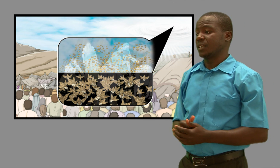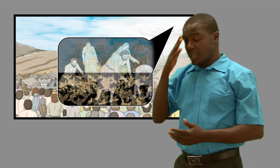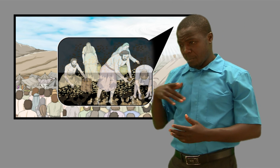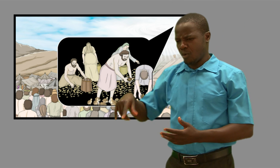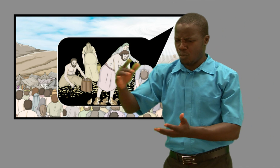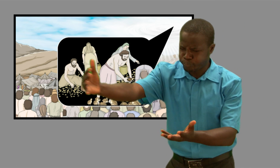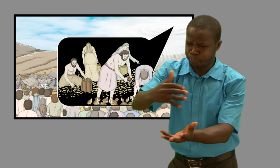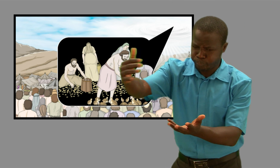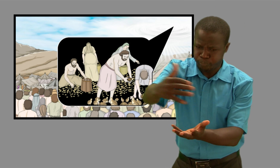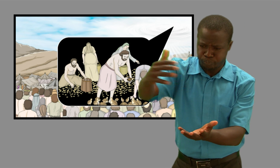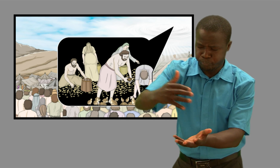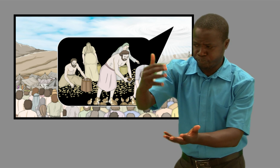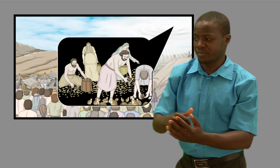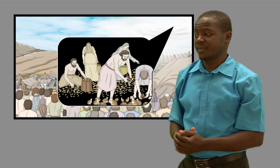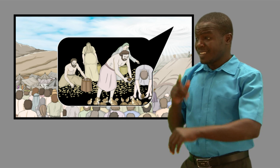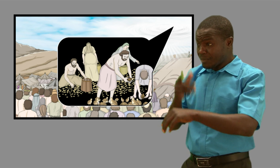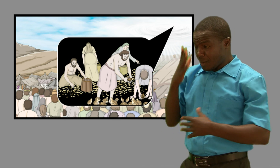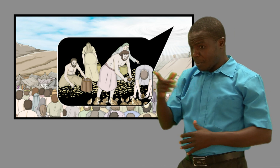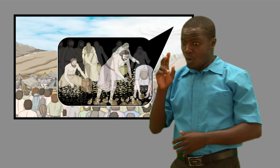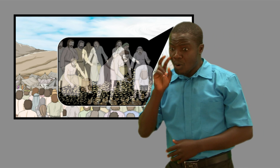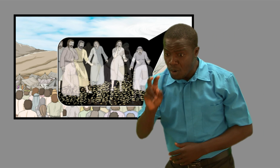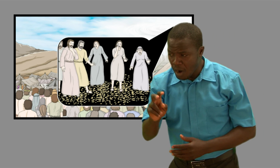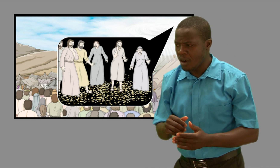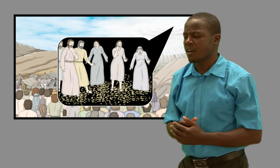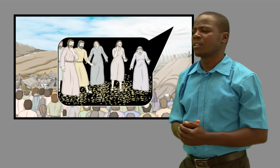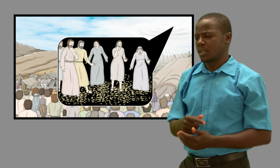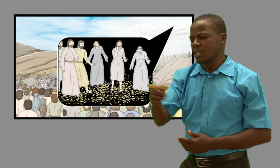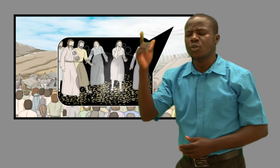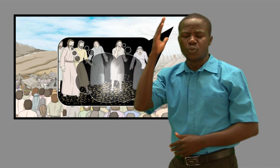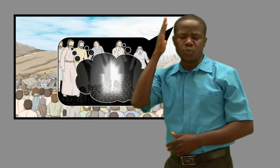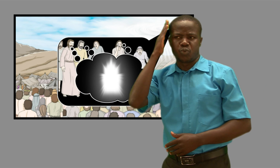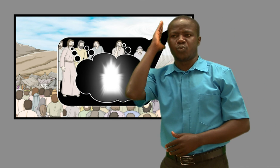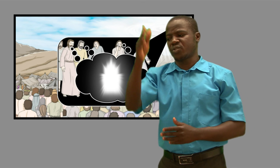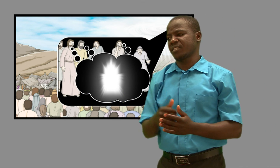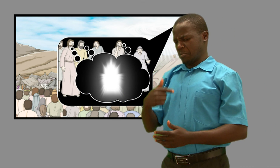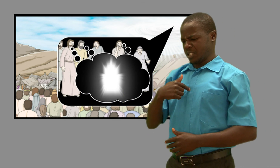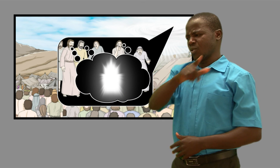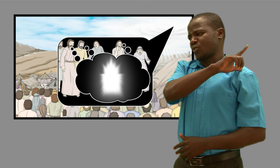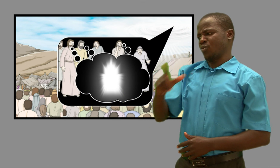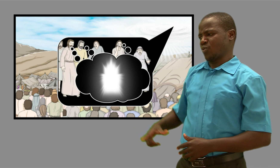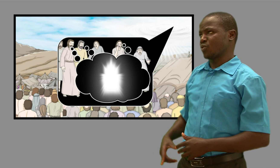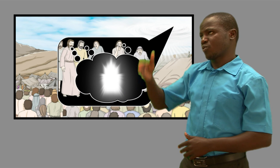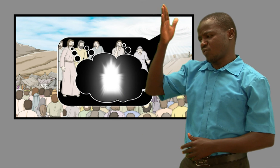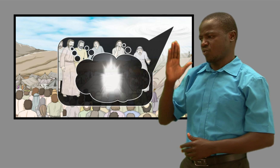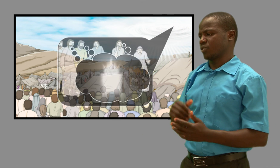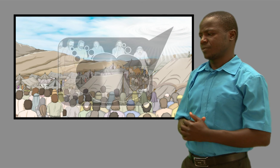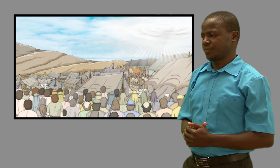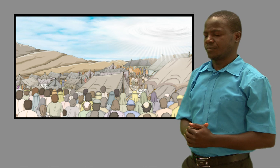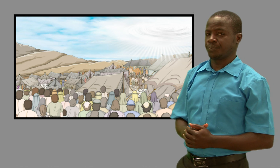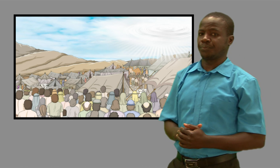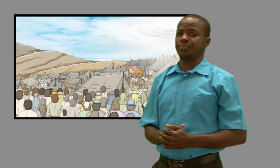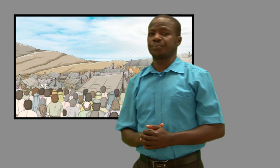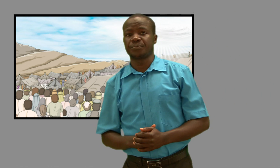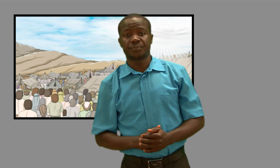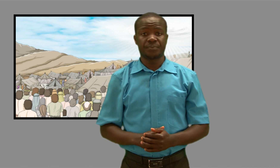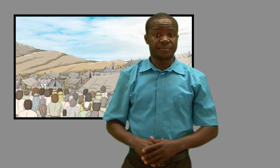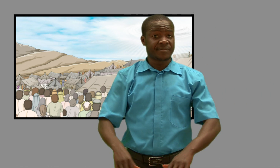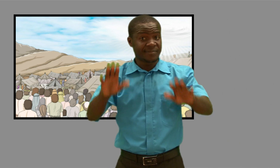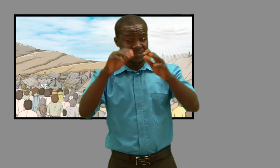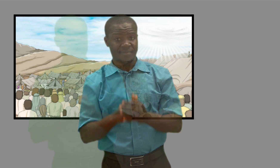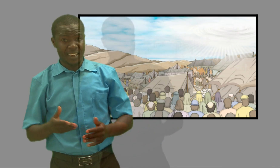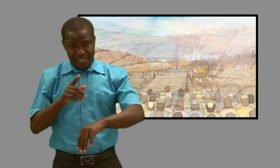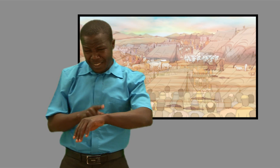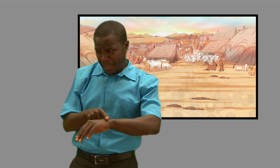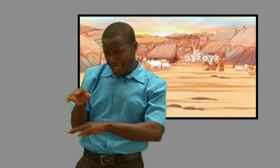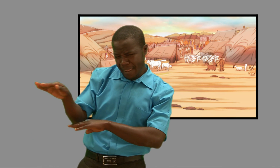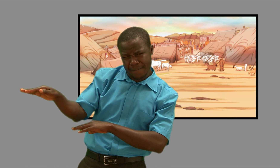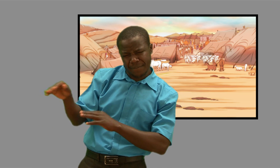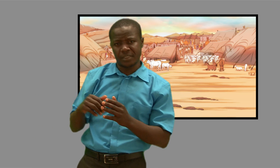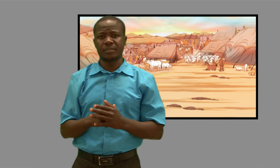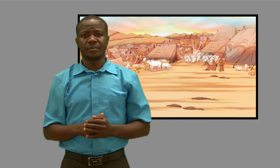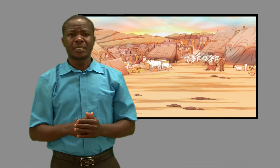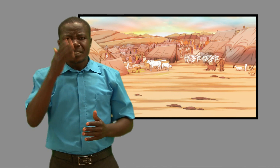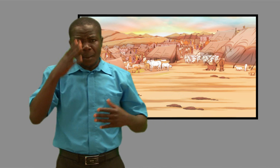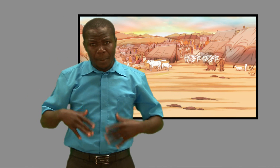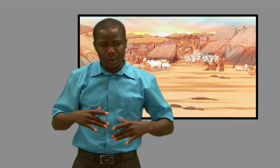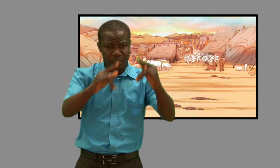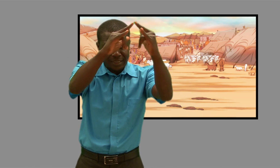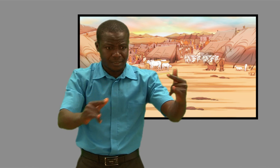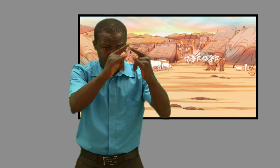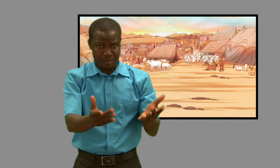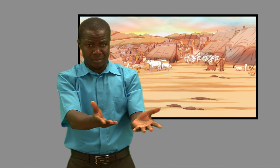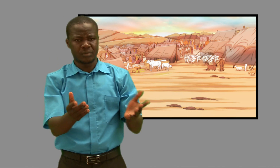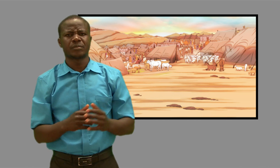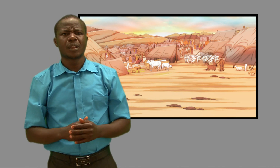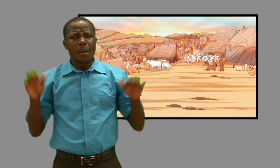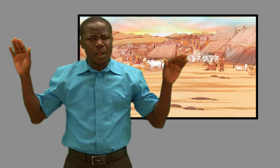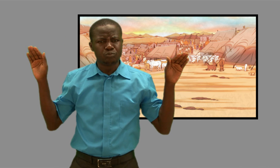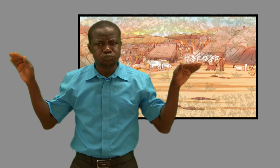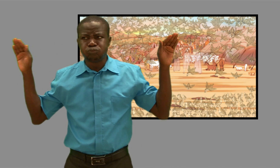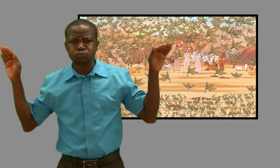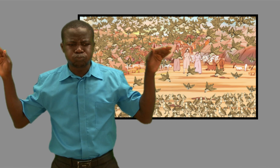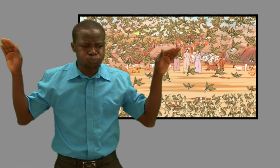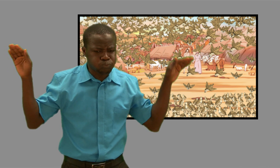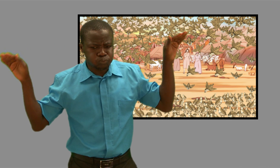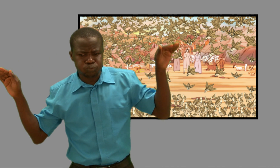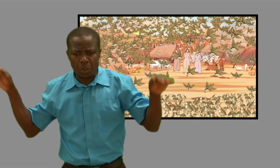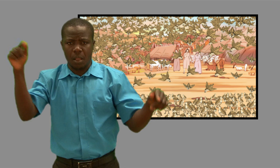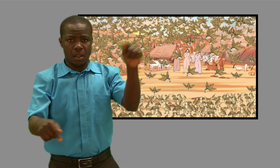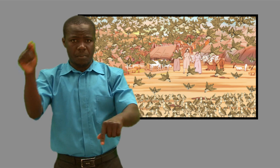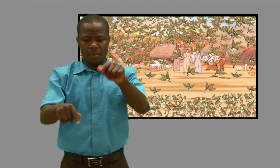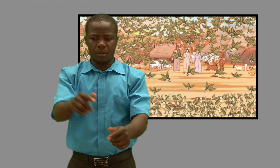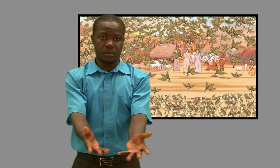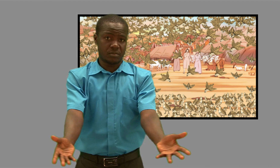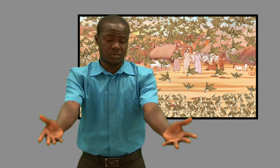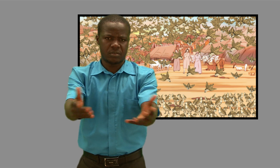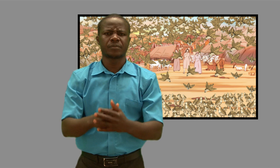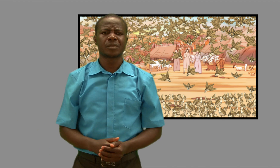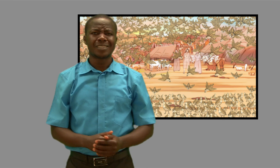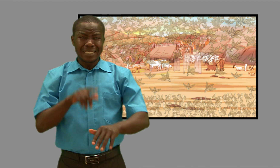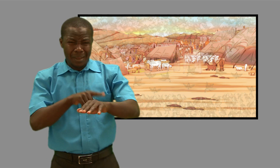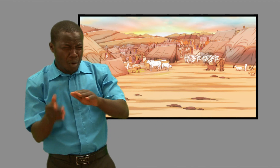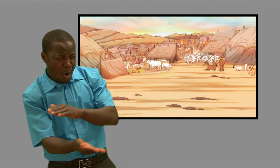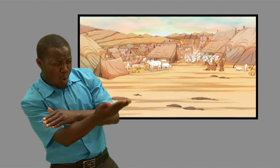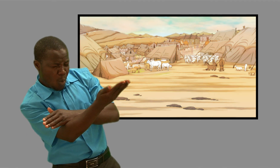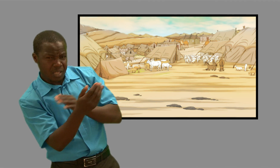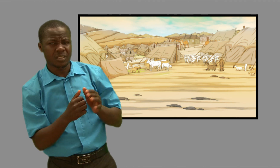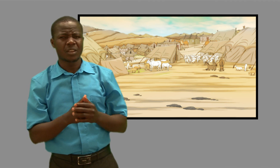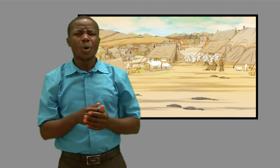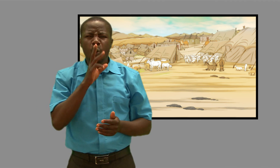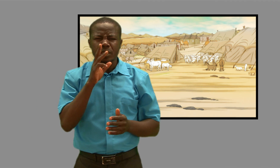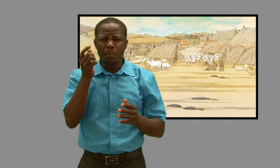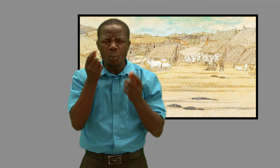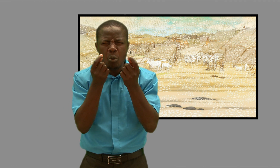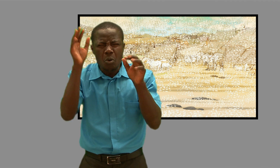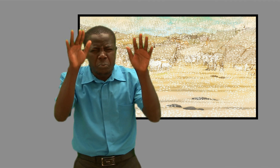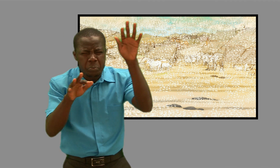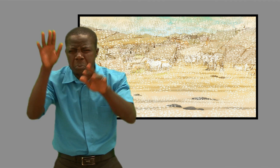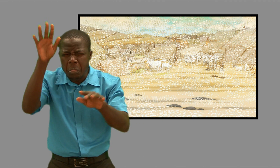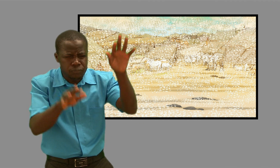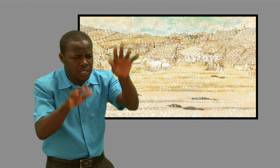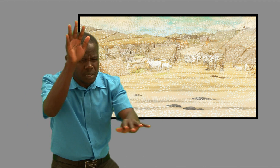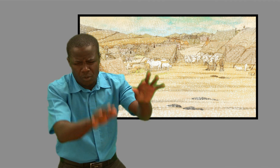Then you will know that I am the LORD your God.’” That evening quail came and covered the camp, and in the morning there was a layer of dew around the camp.